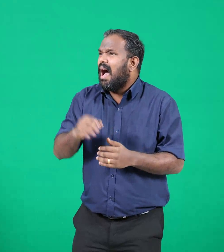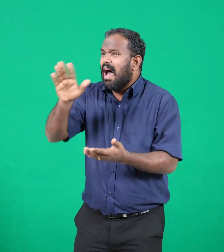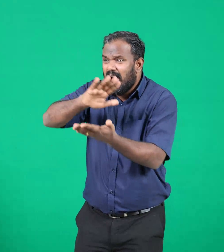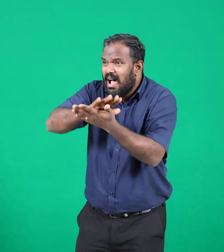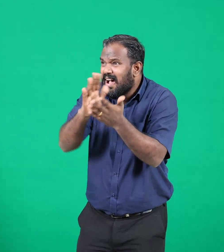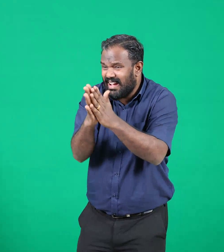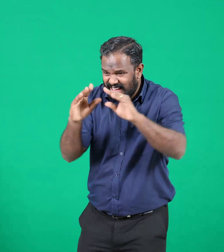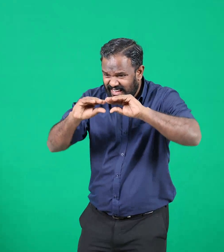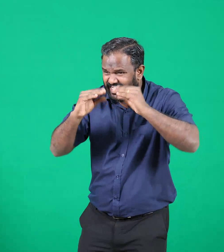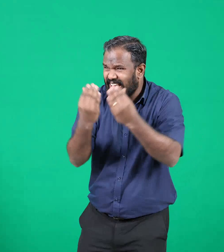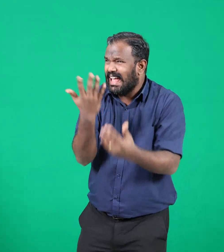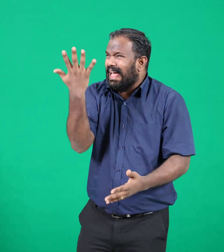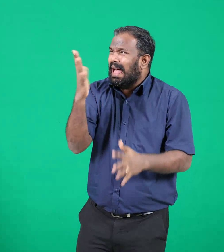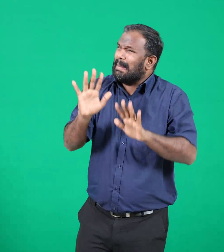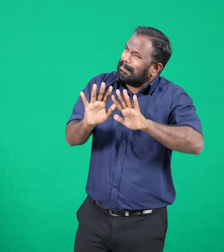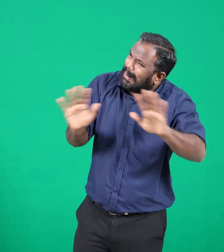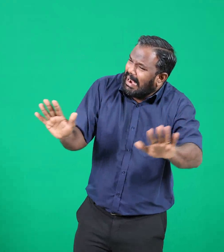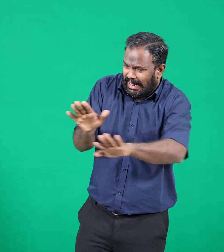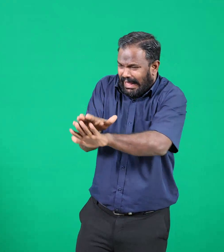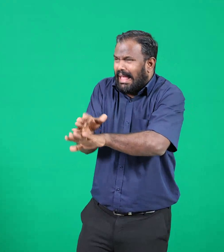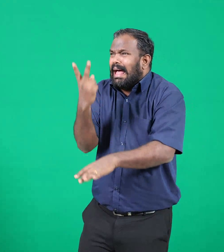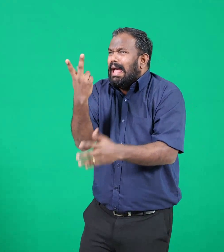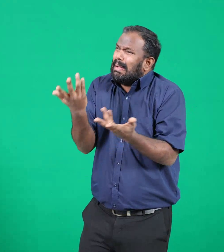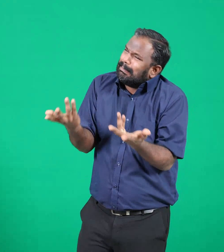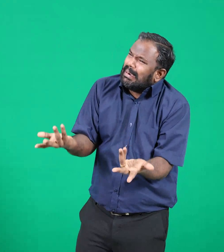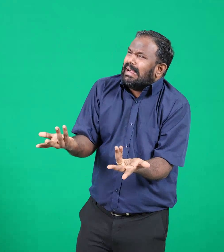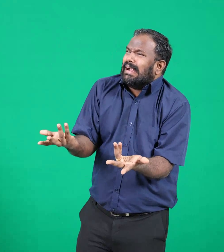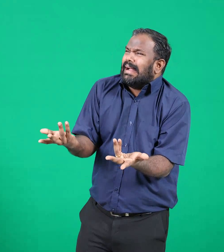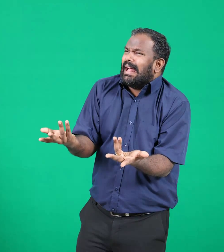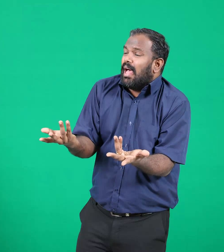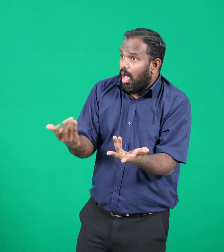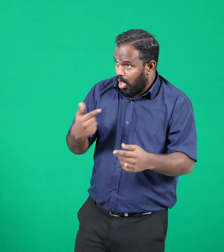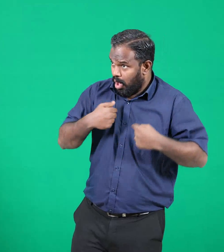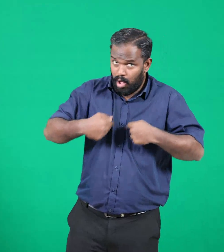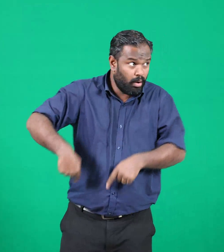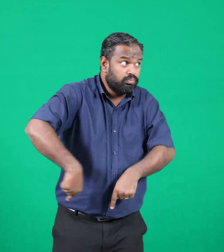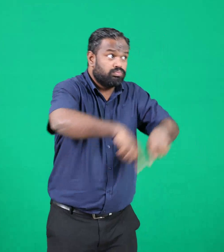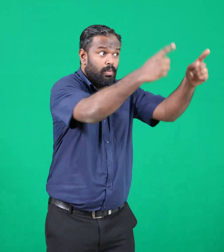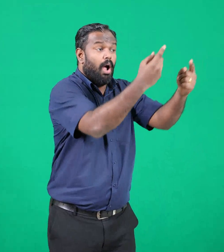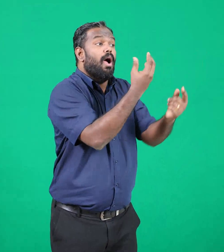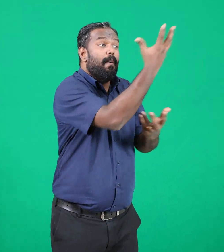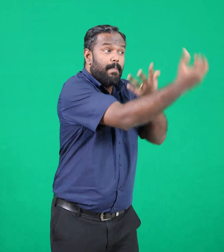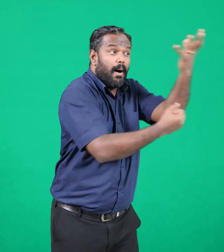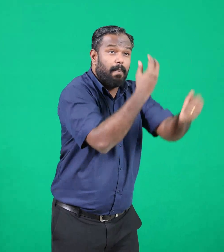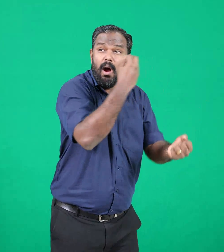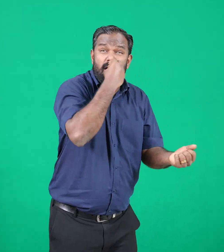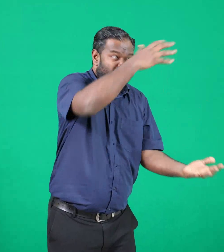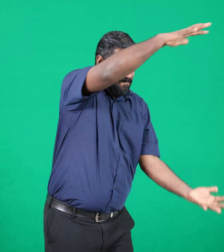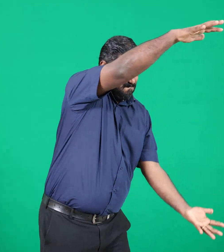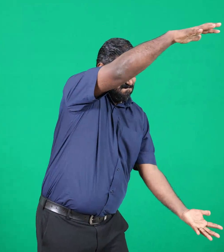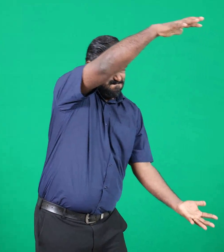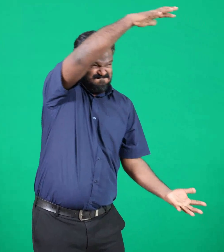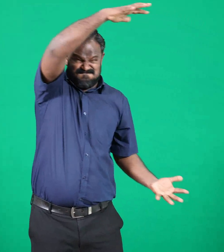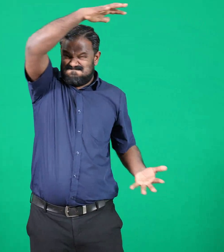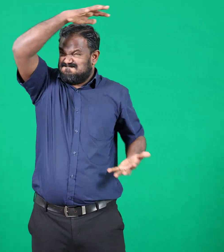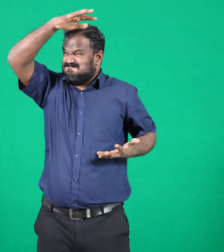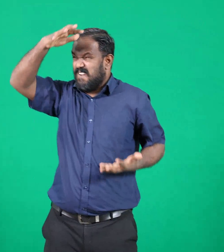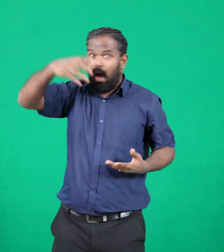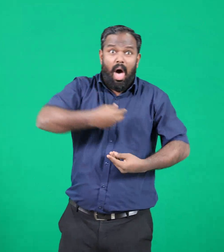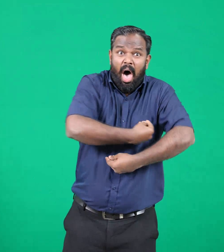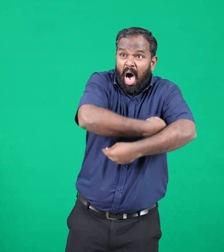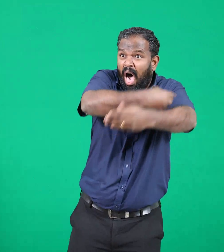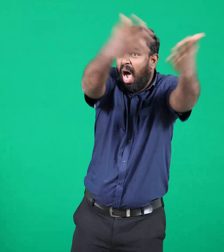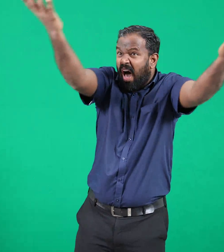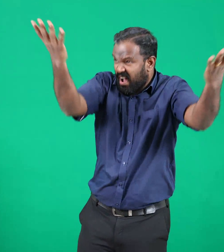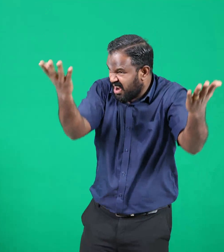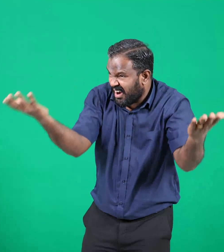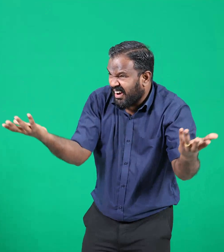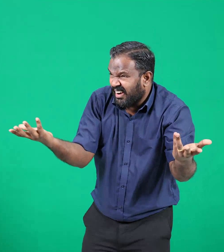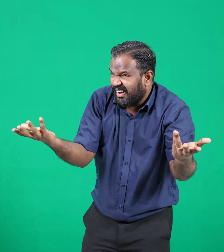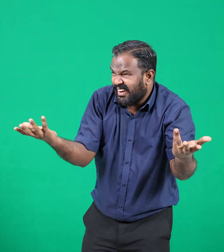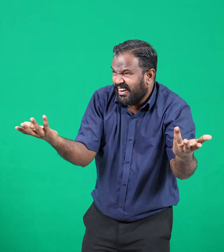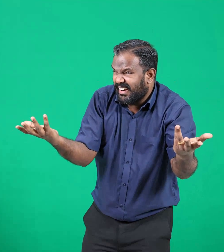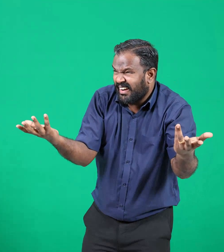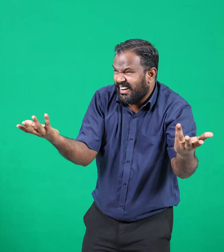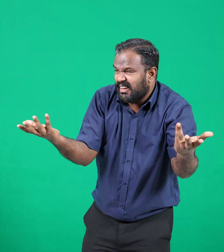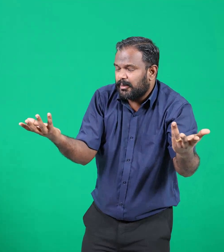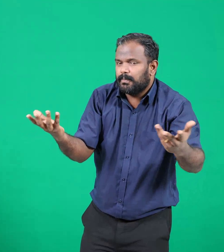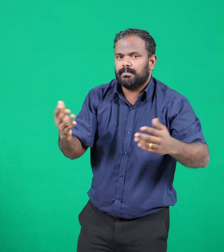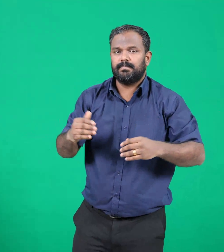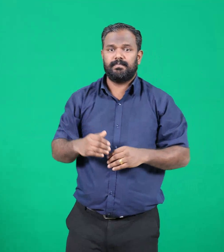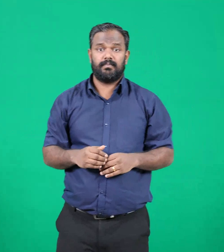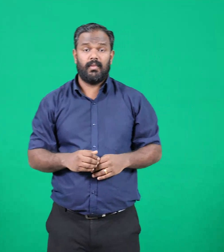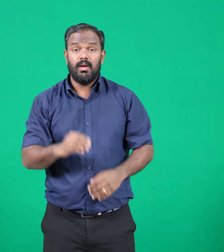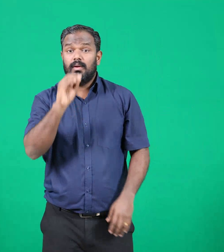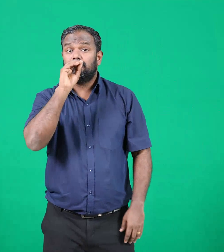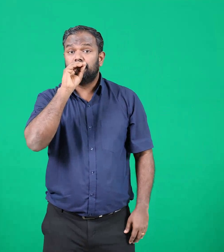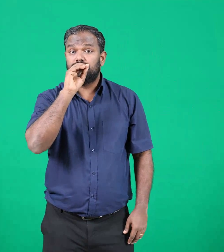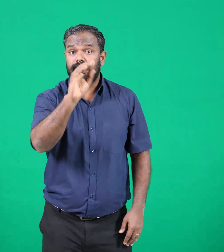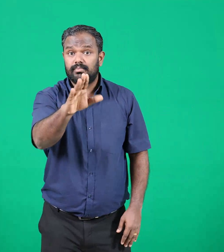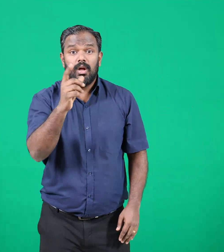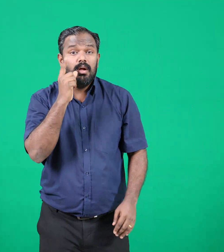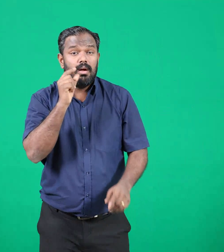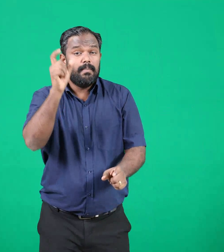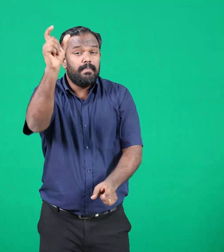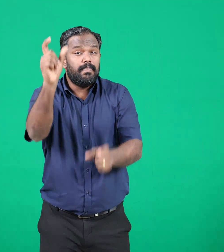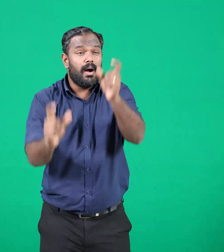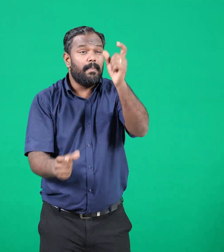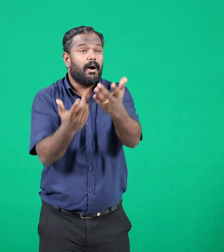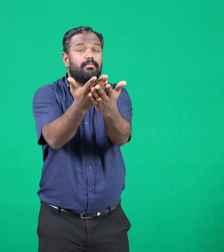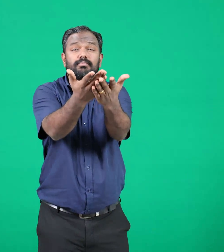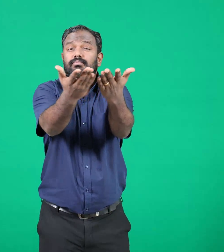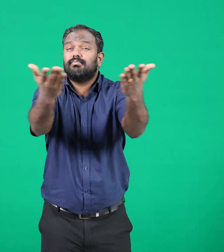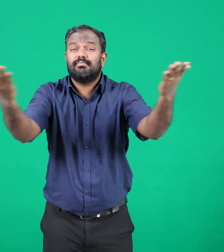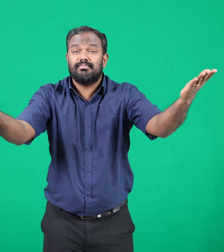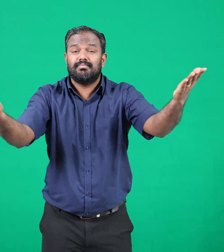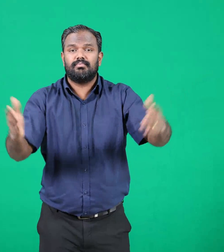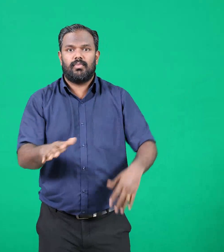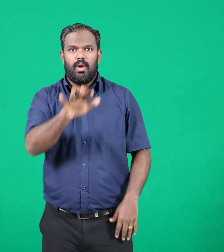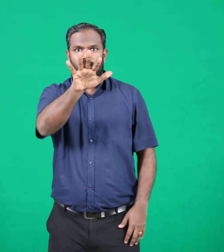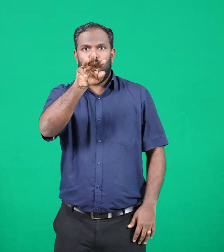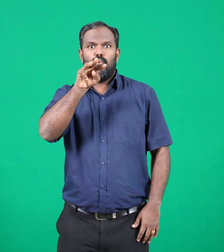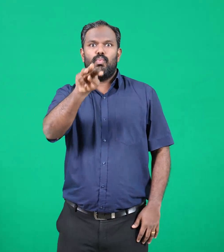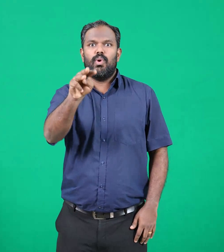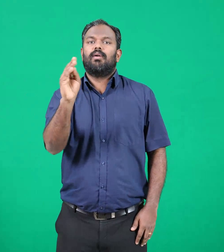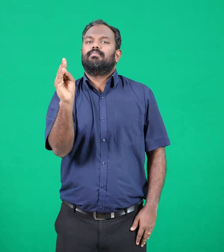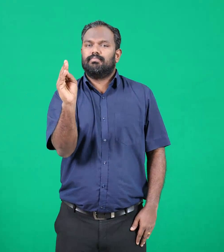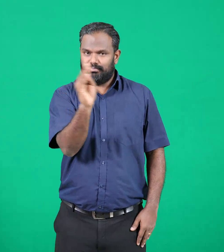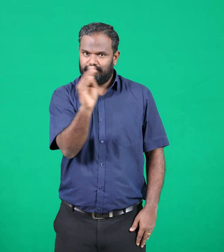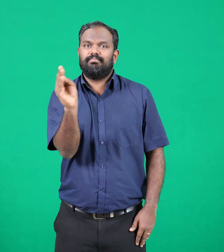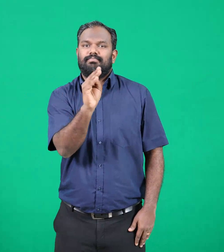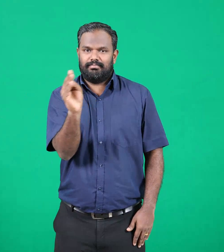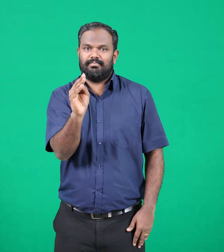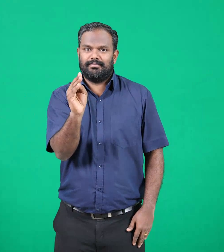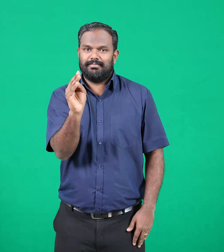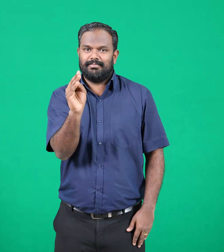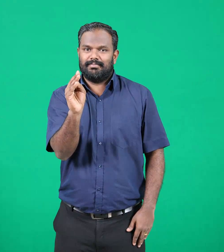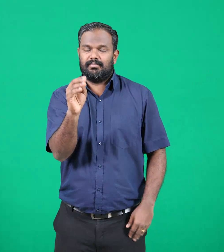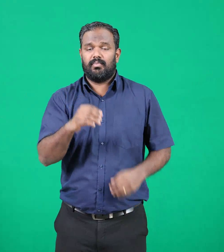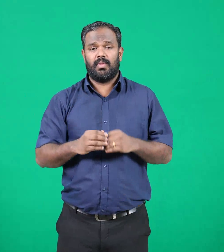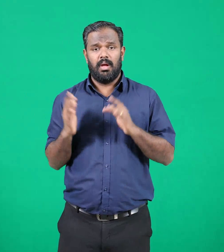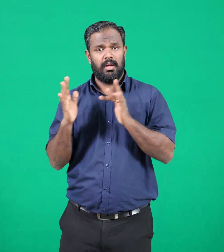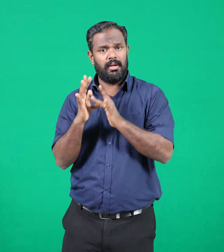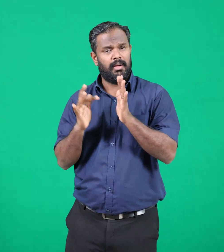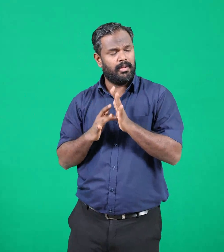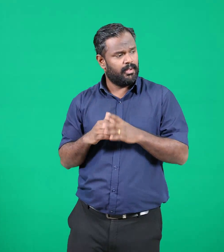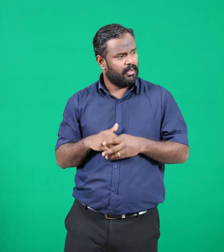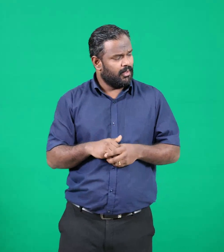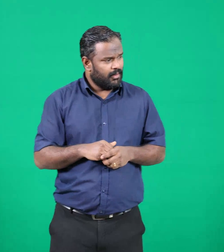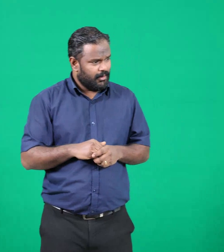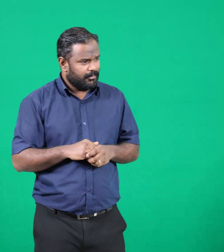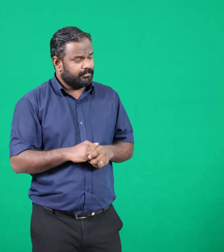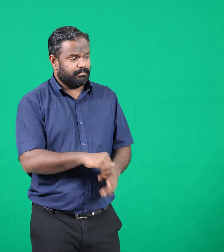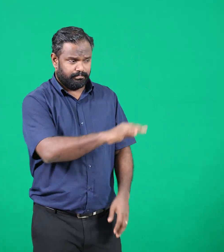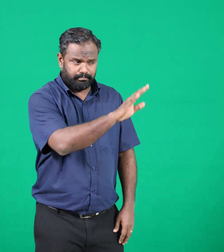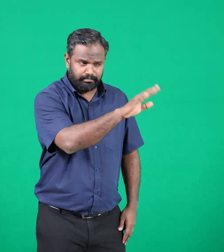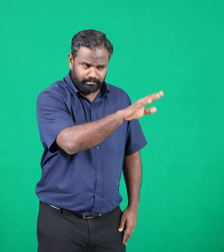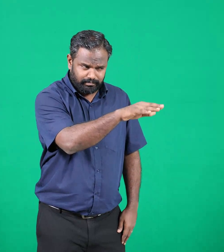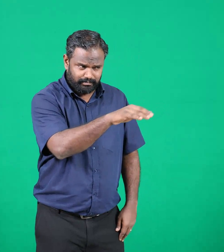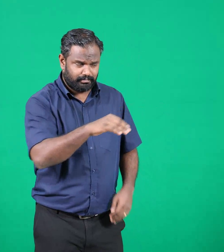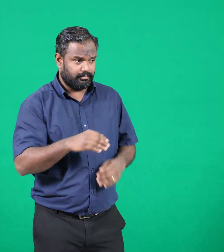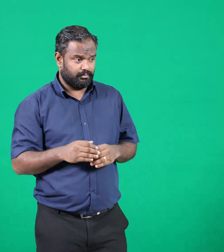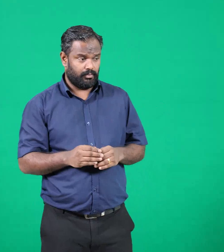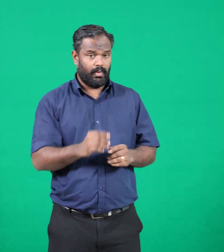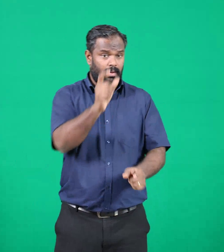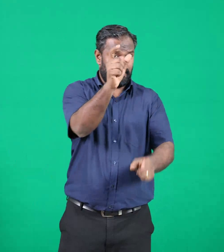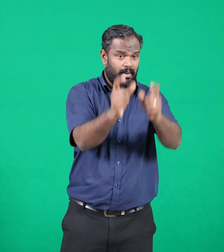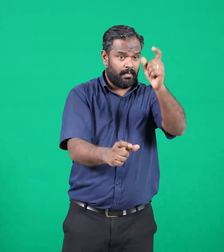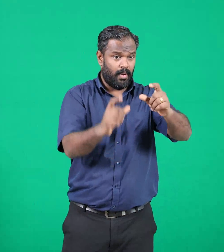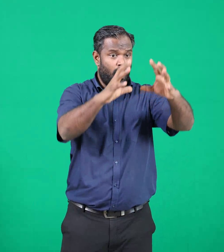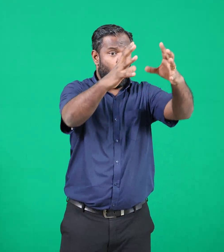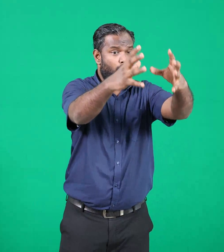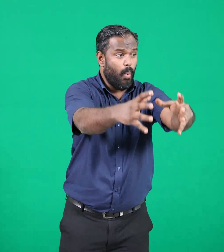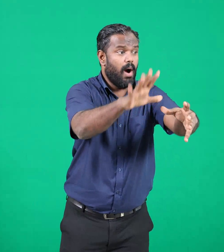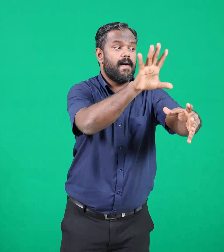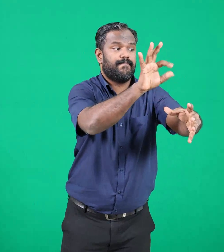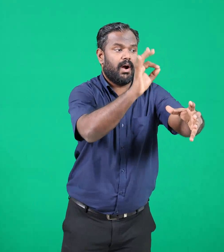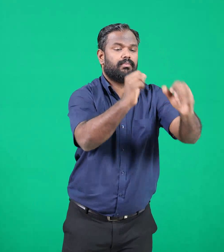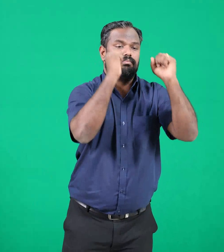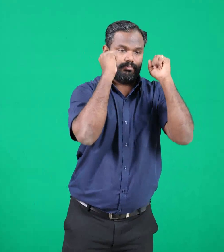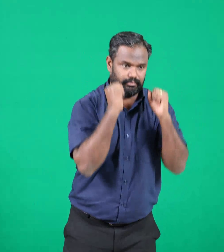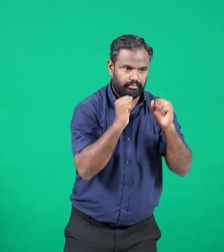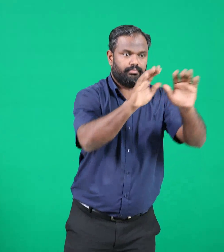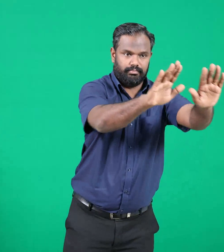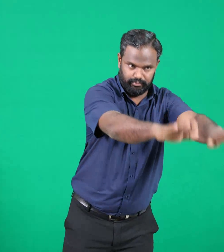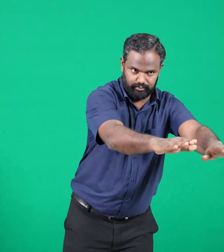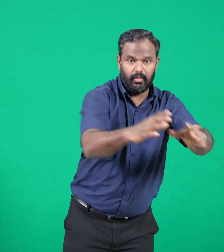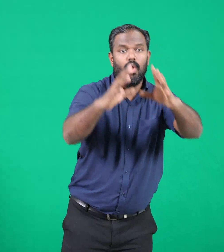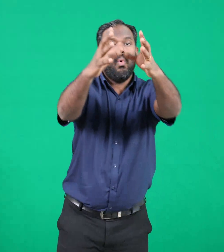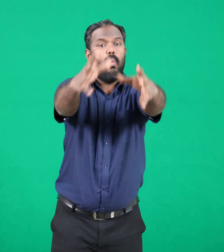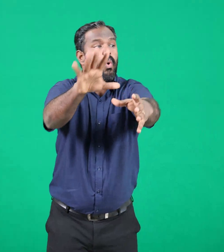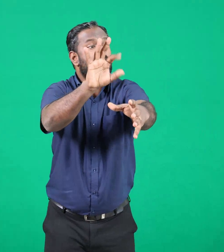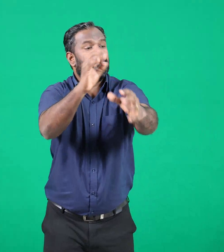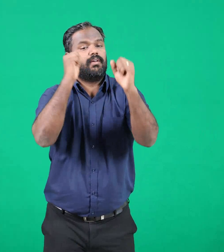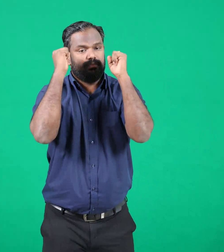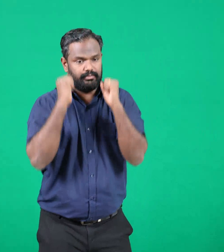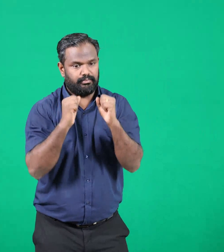"We have only five loaves of bread and two fish," they answered, "unless we go and buy food for all these people."